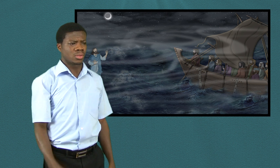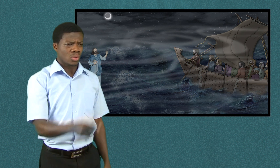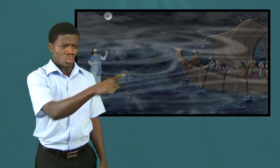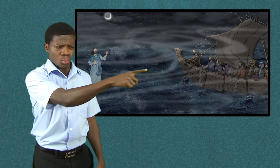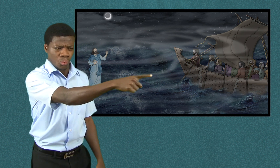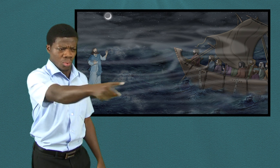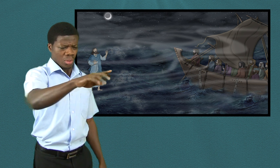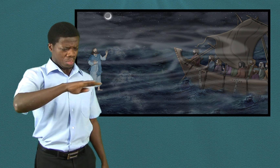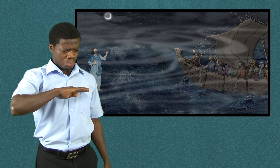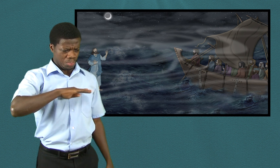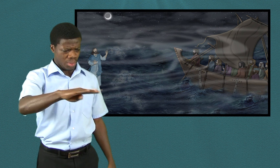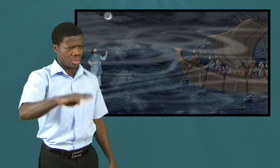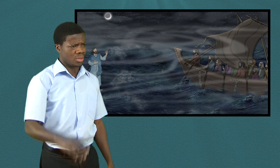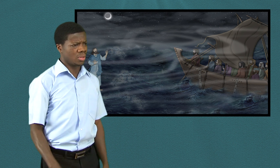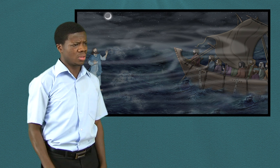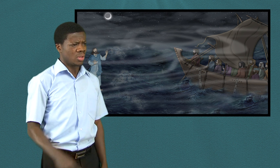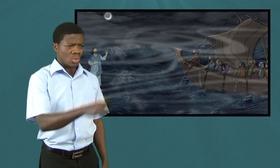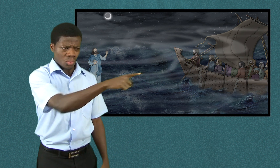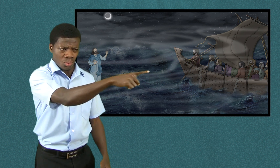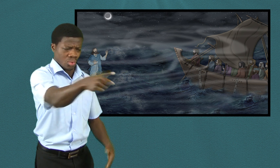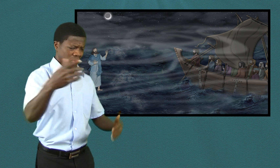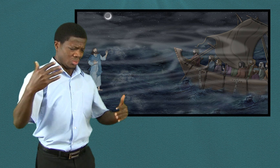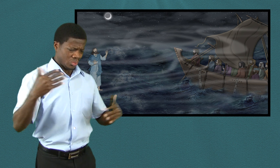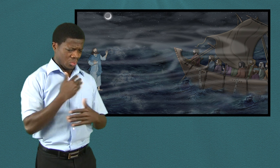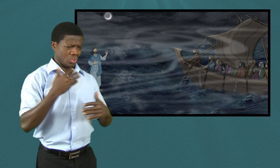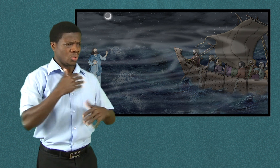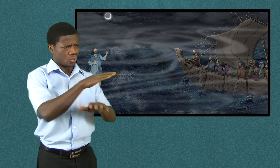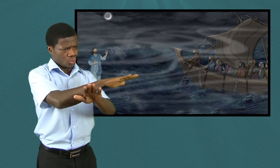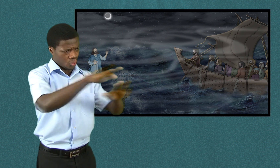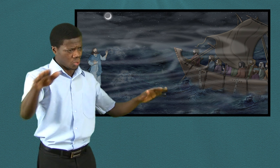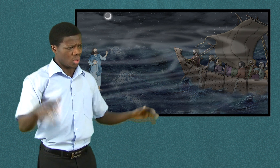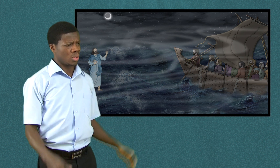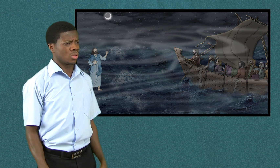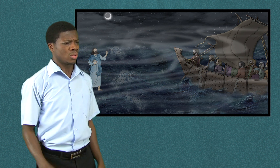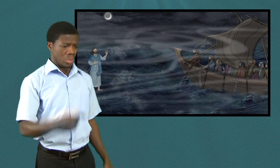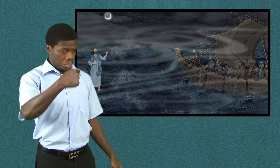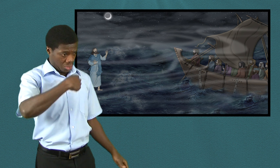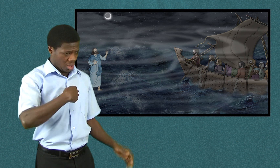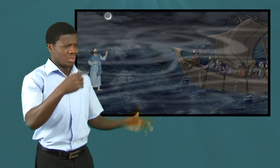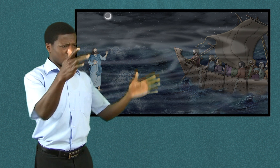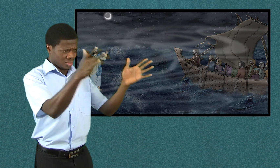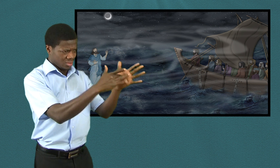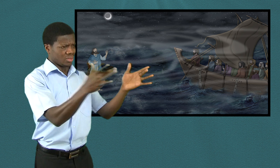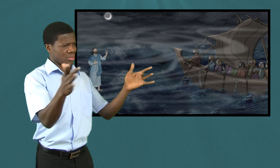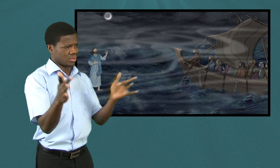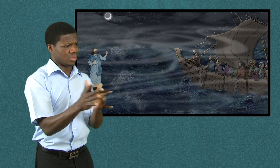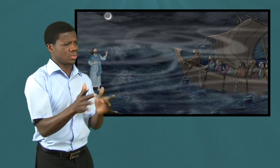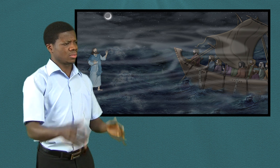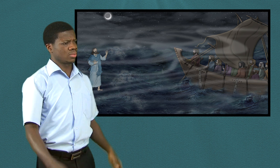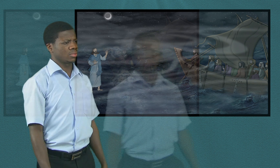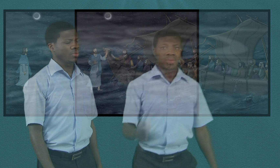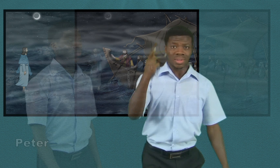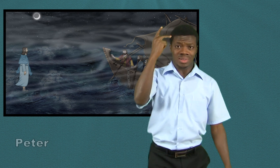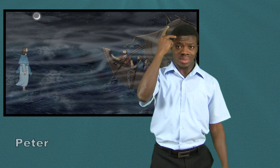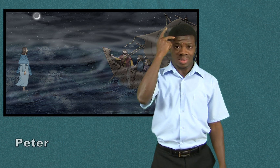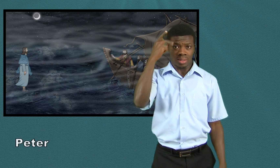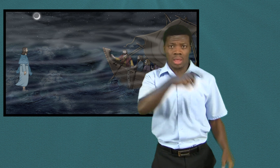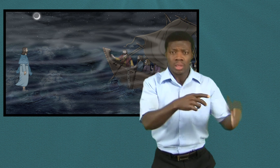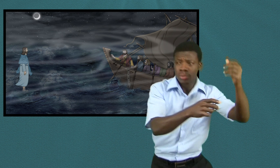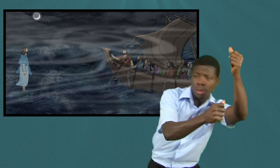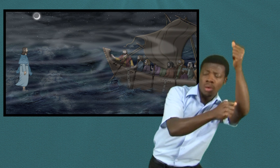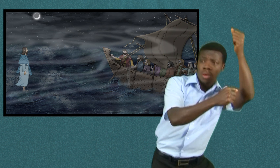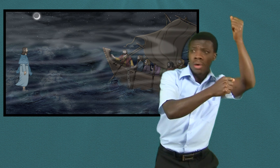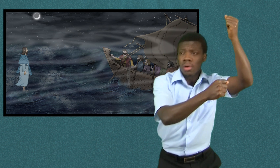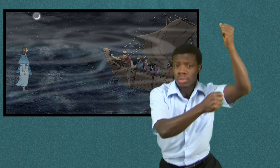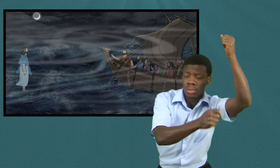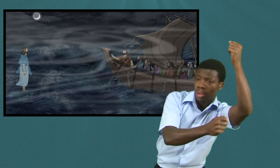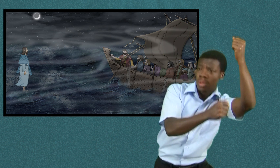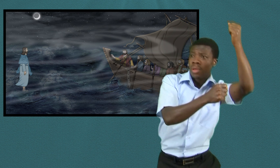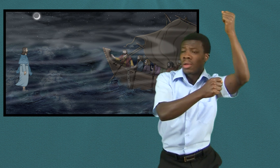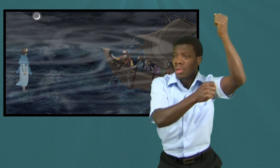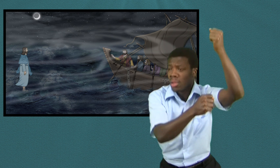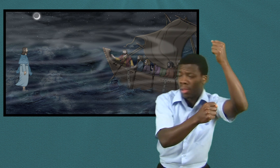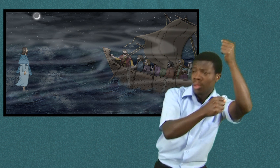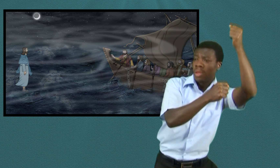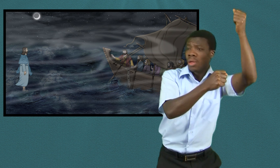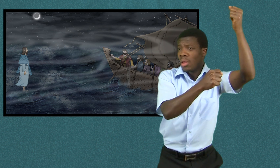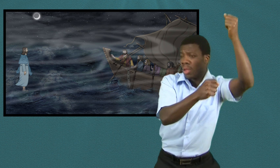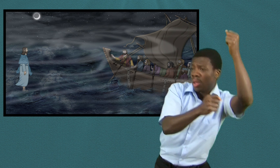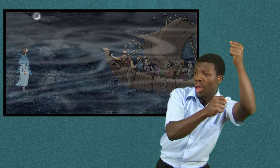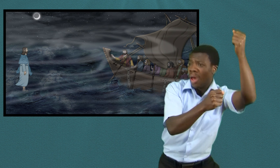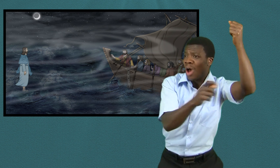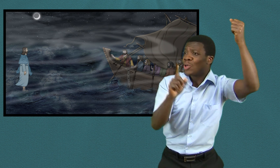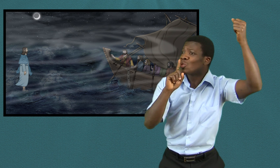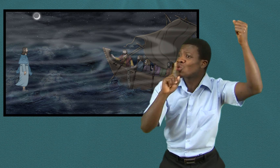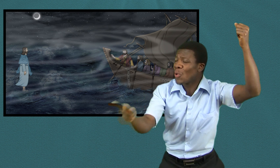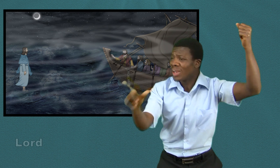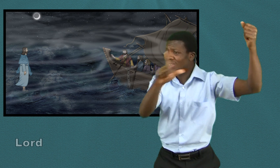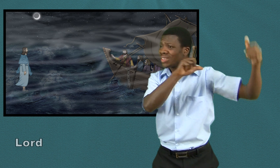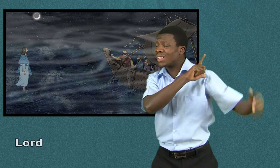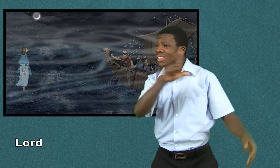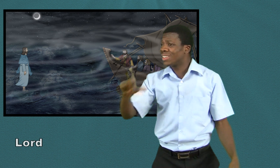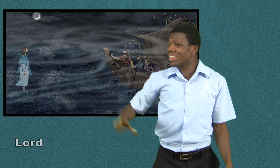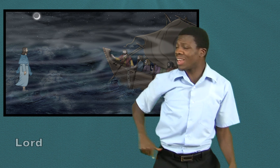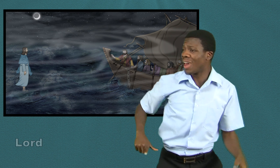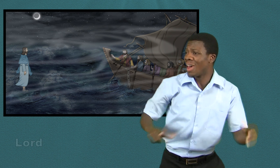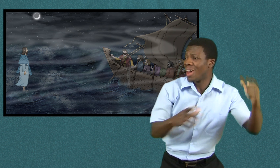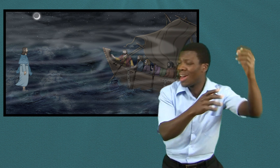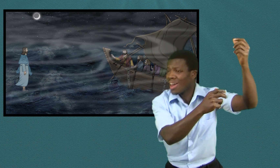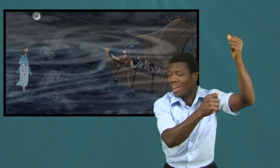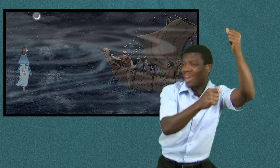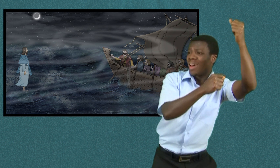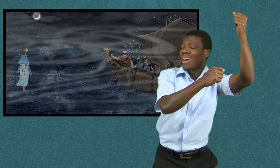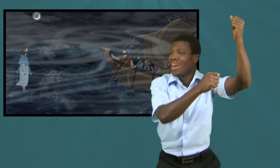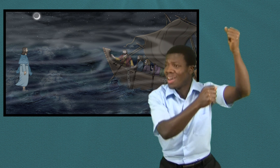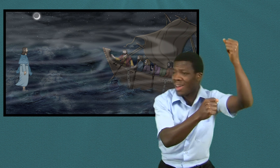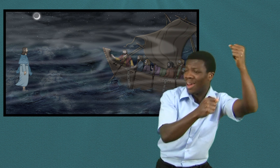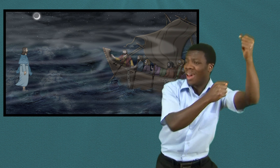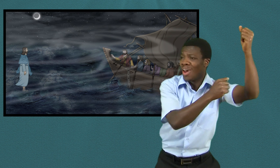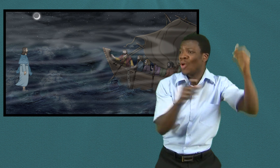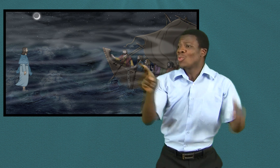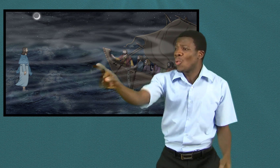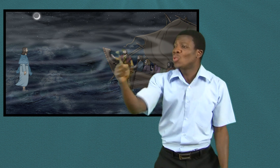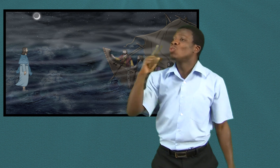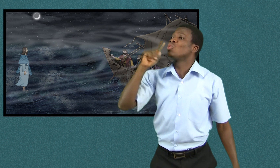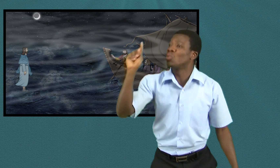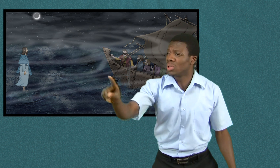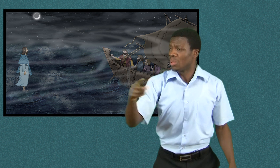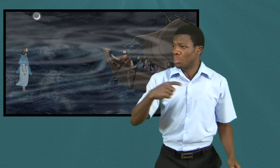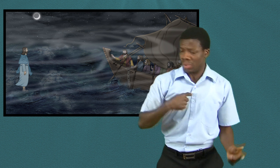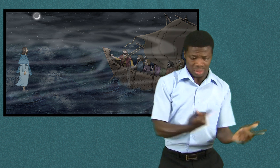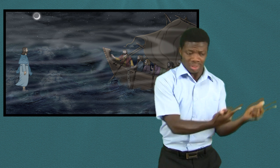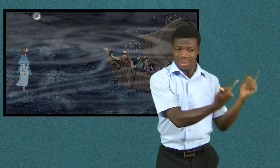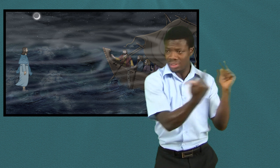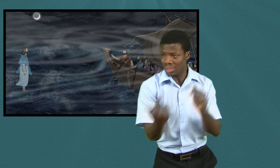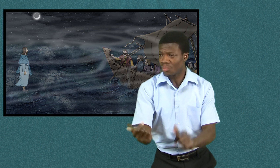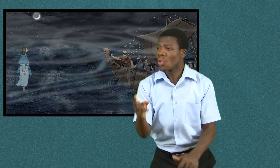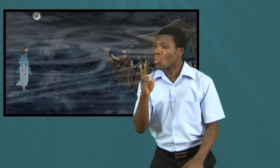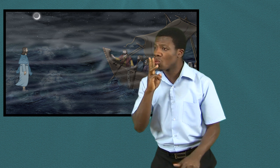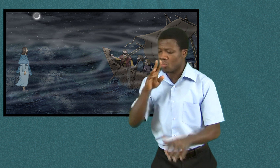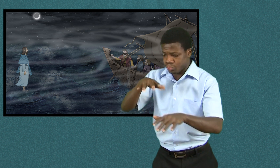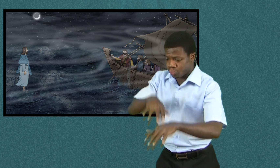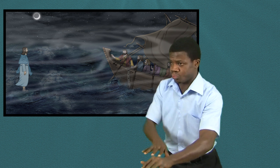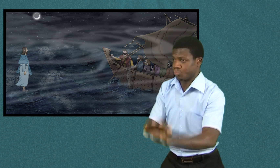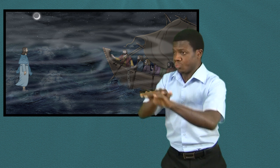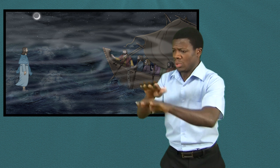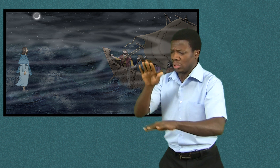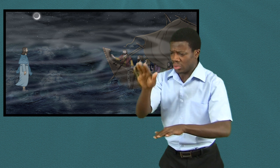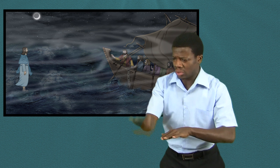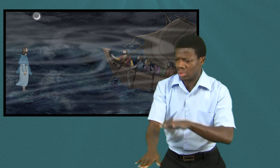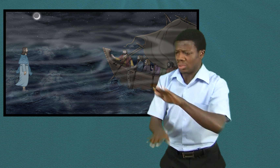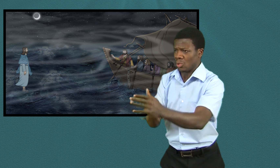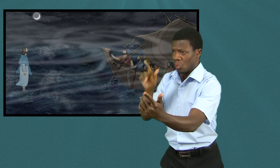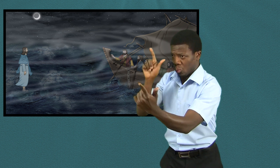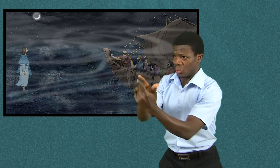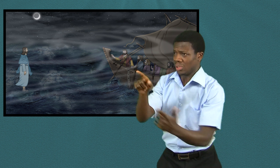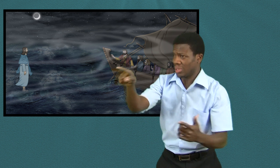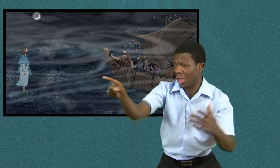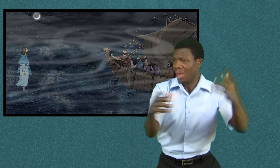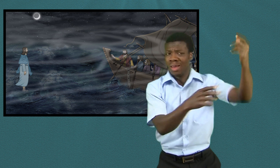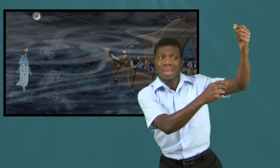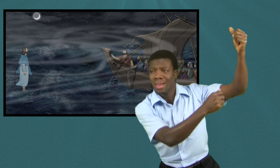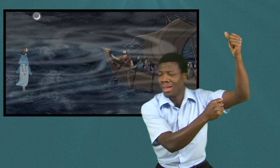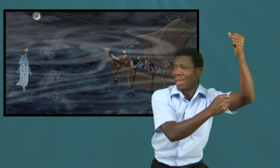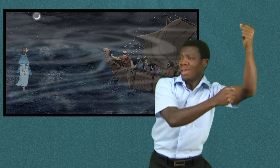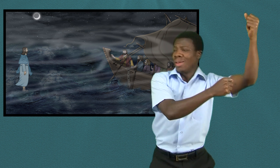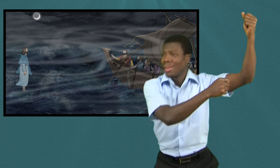But Jesus spoke up at once: “Take courage! It is I. Do not be afraid.”